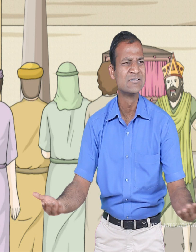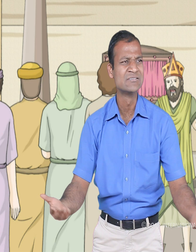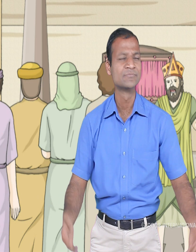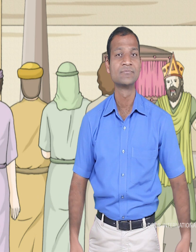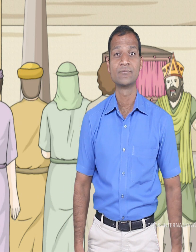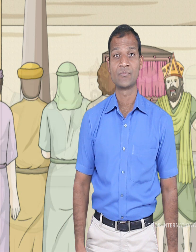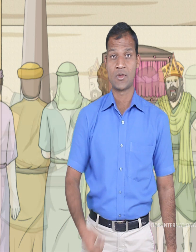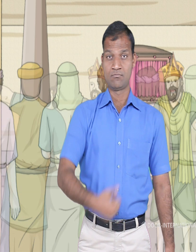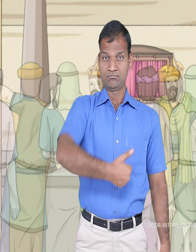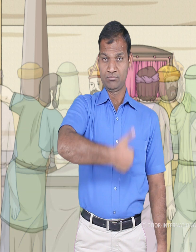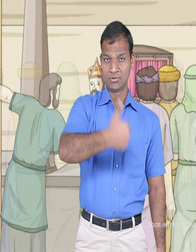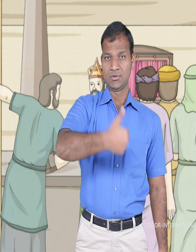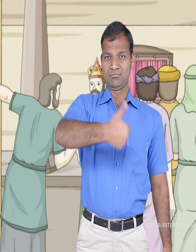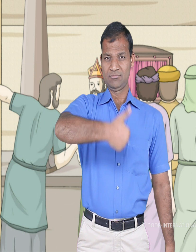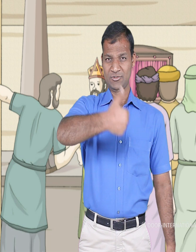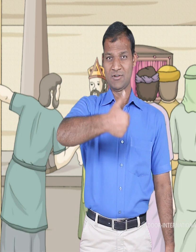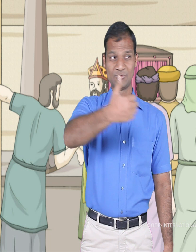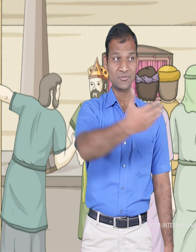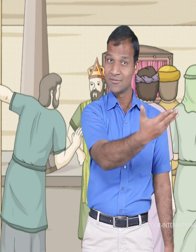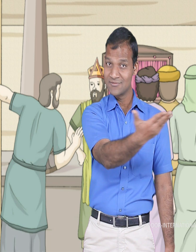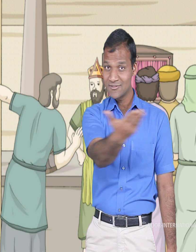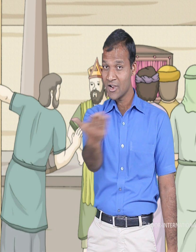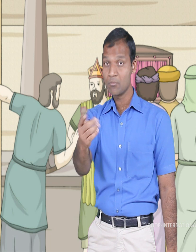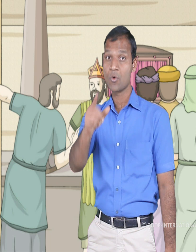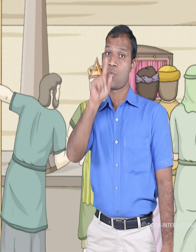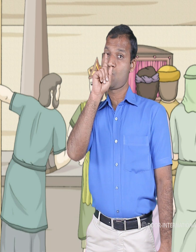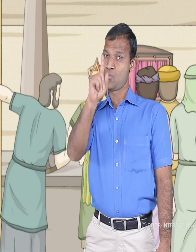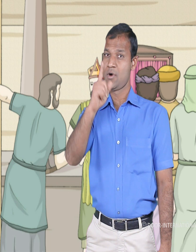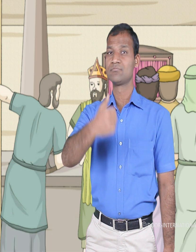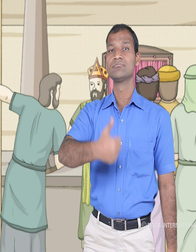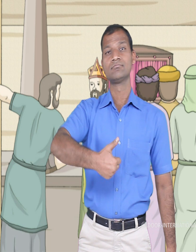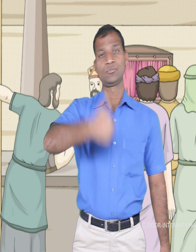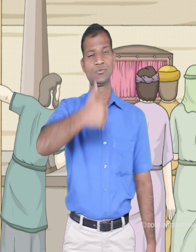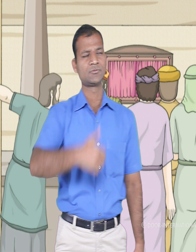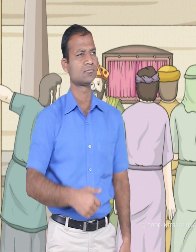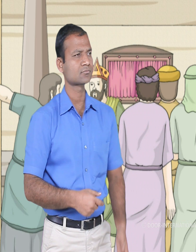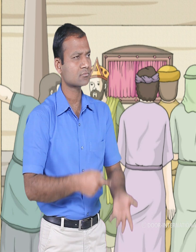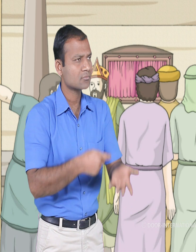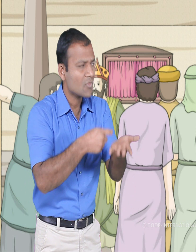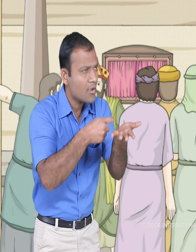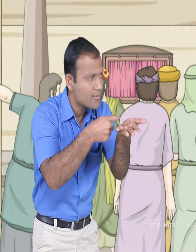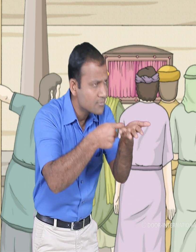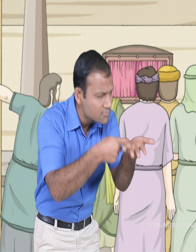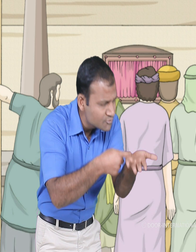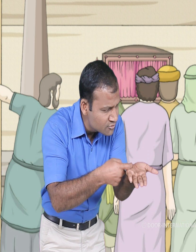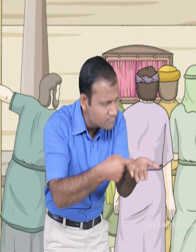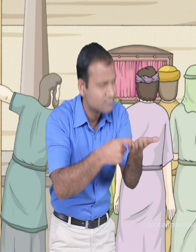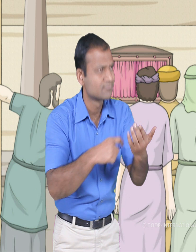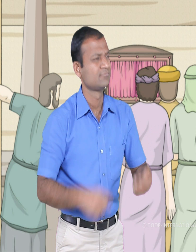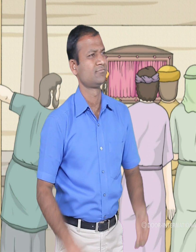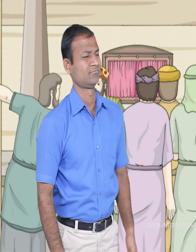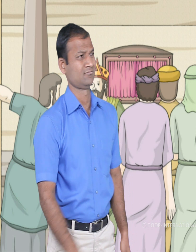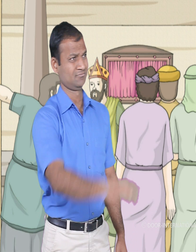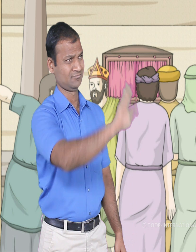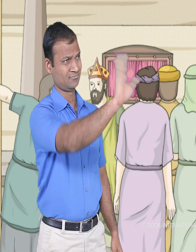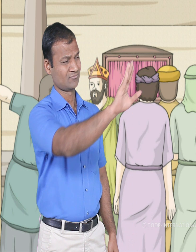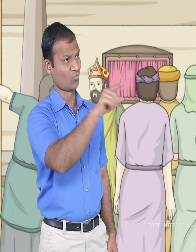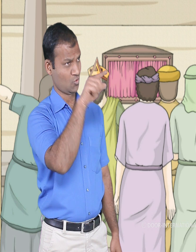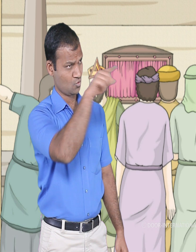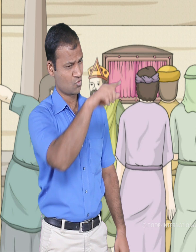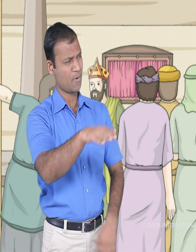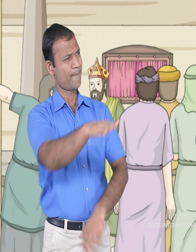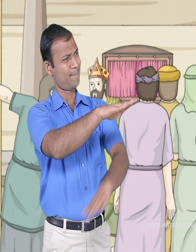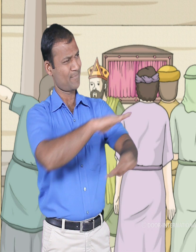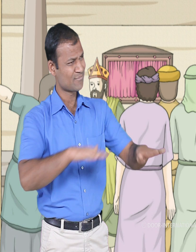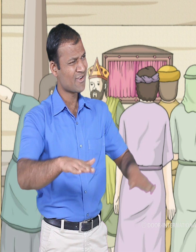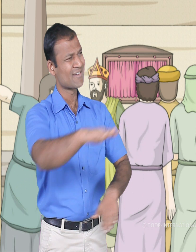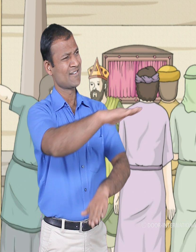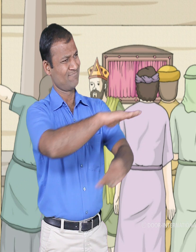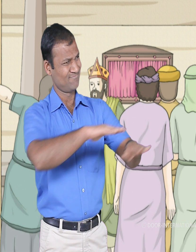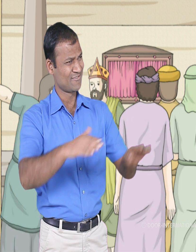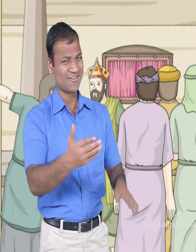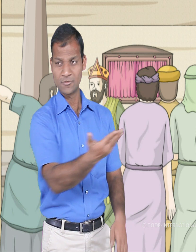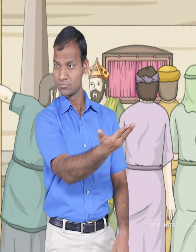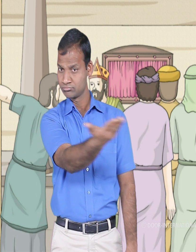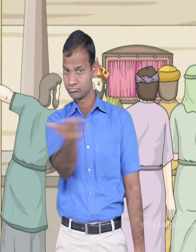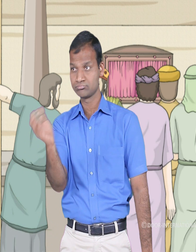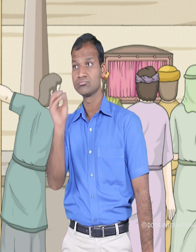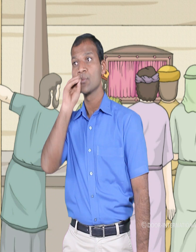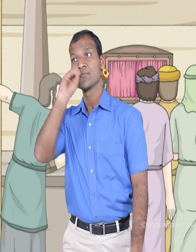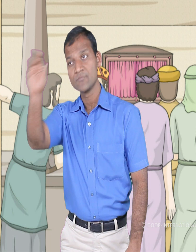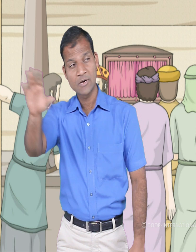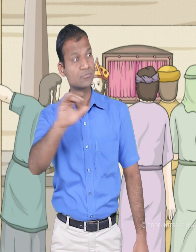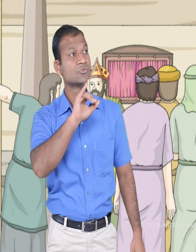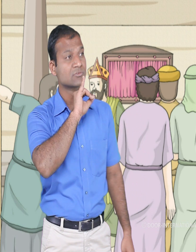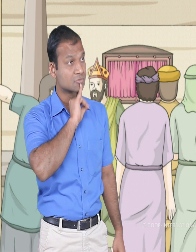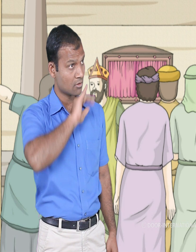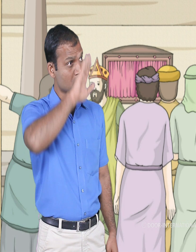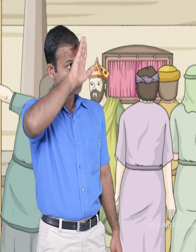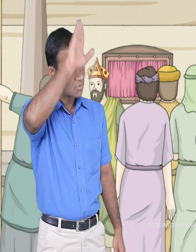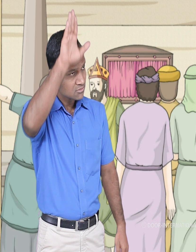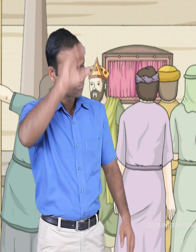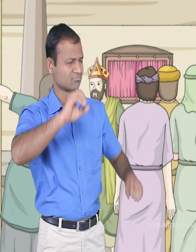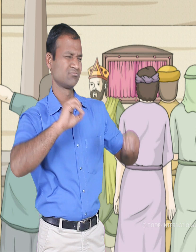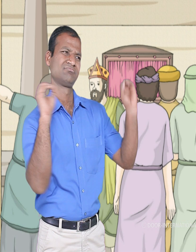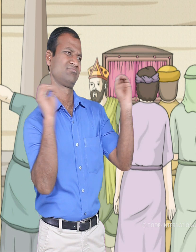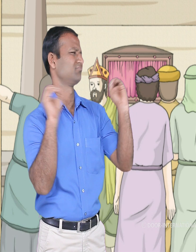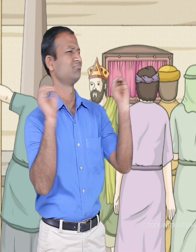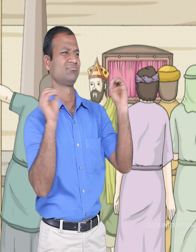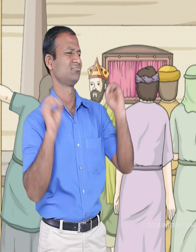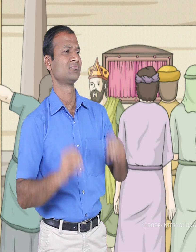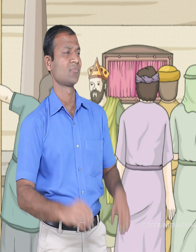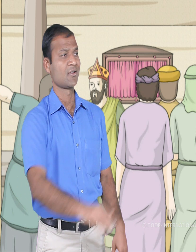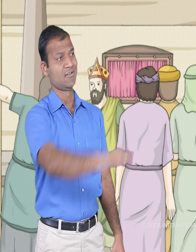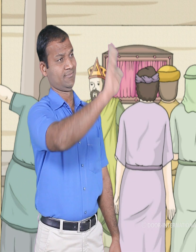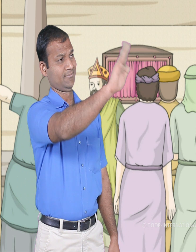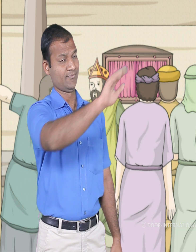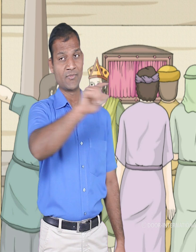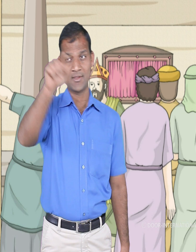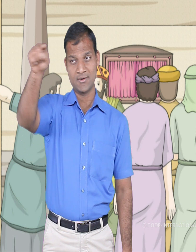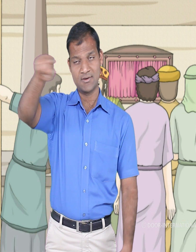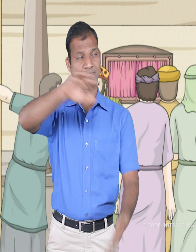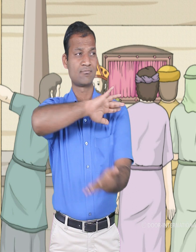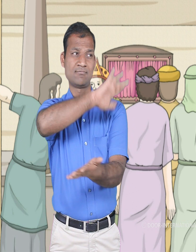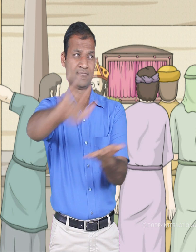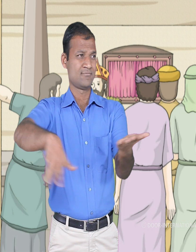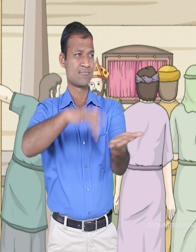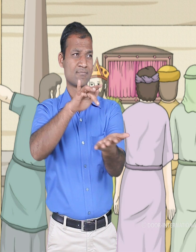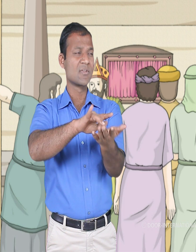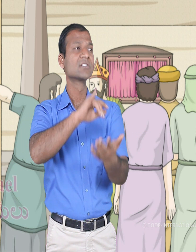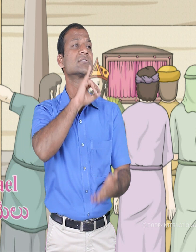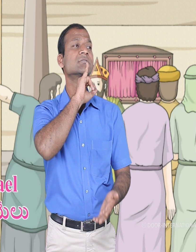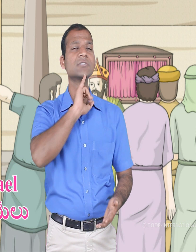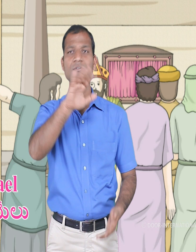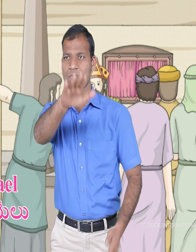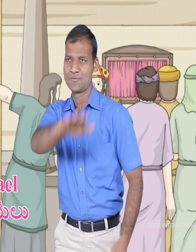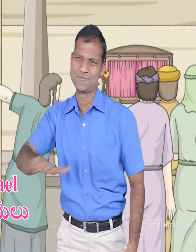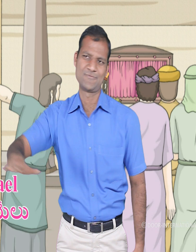But one of his servants replied, “No one, my lord the king.